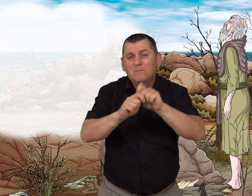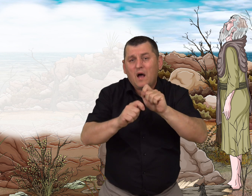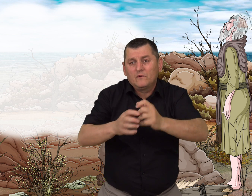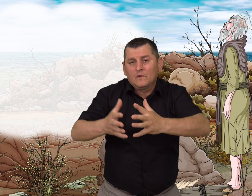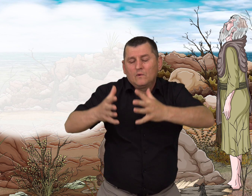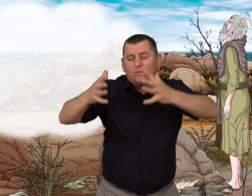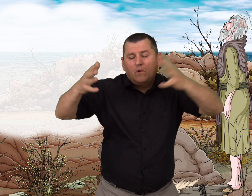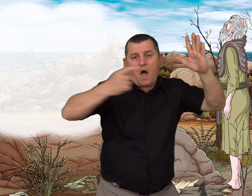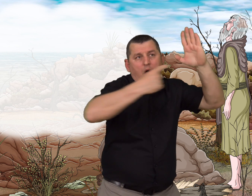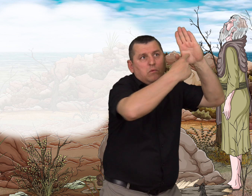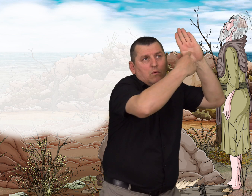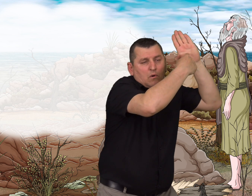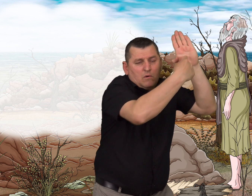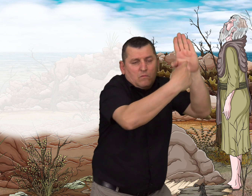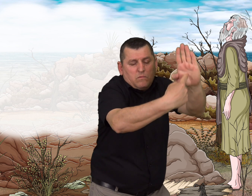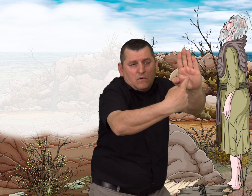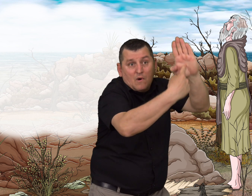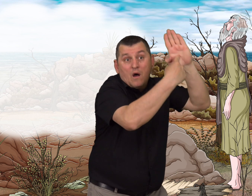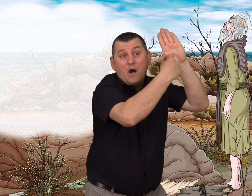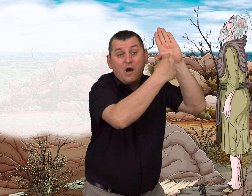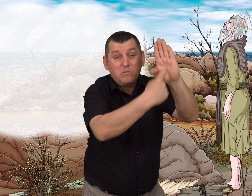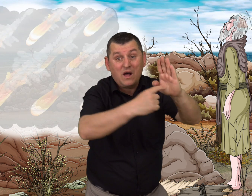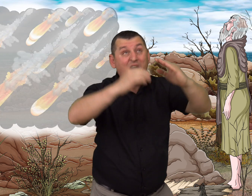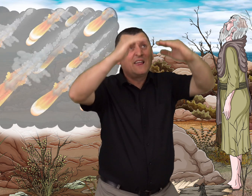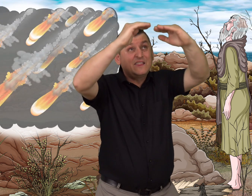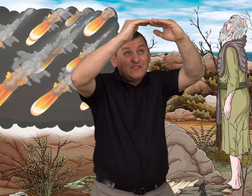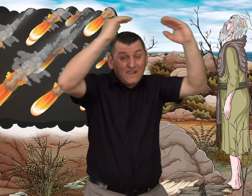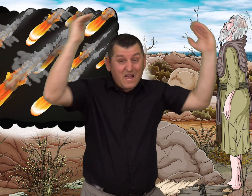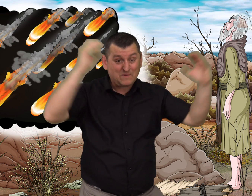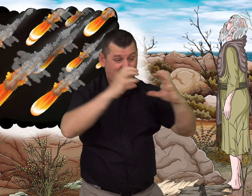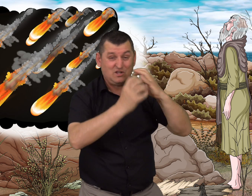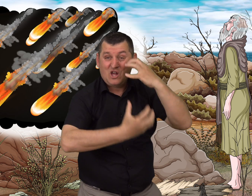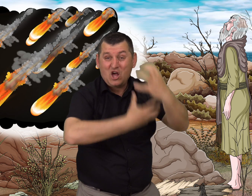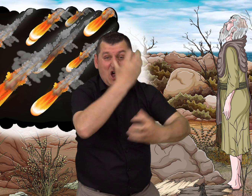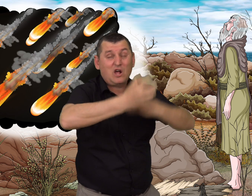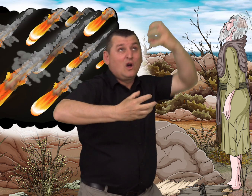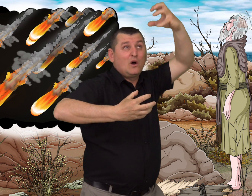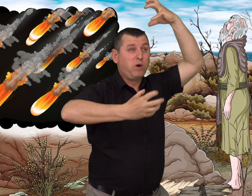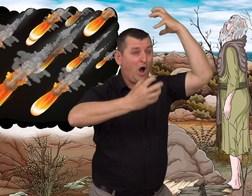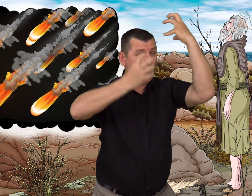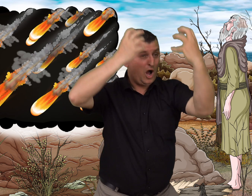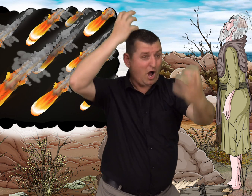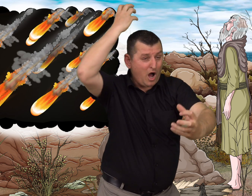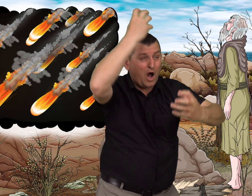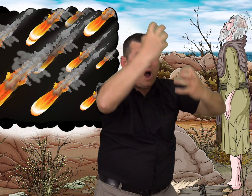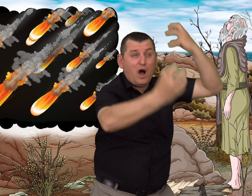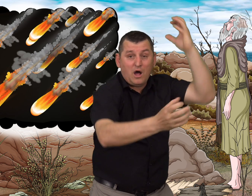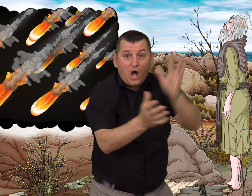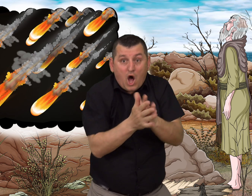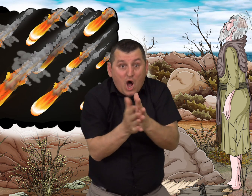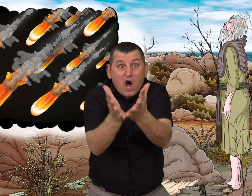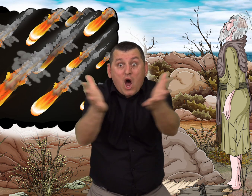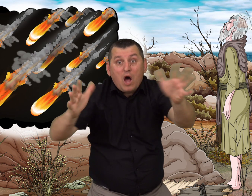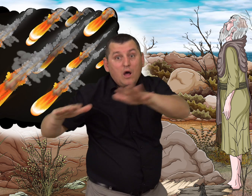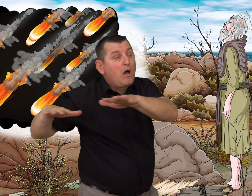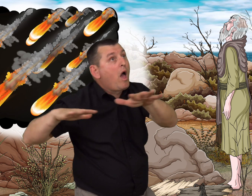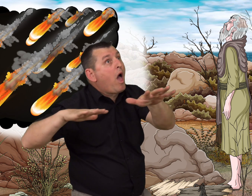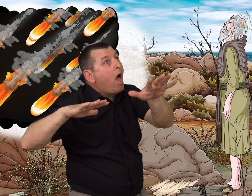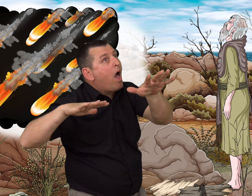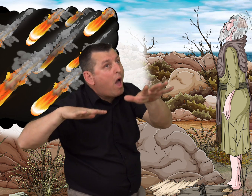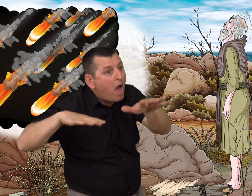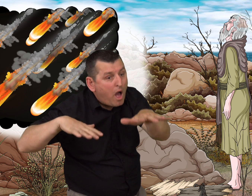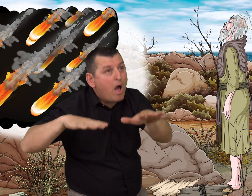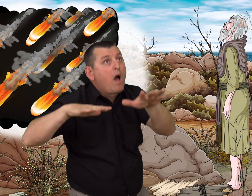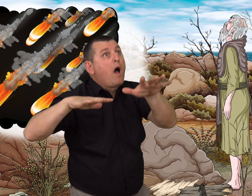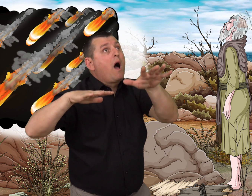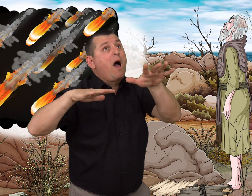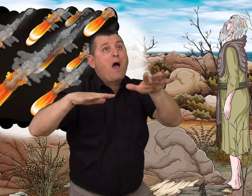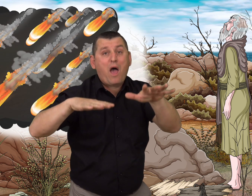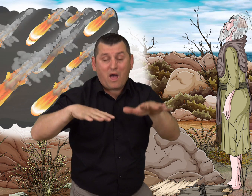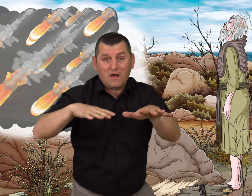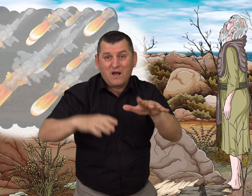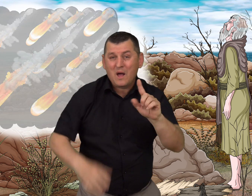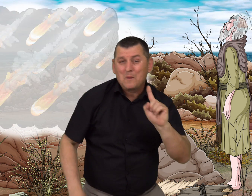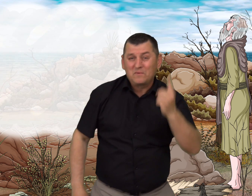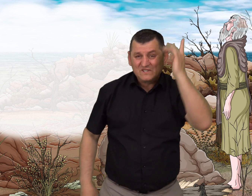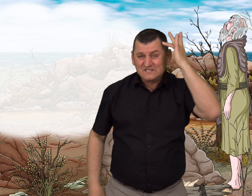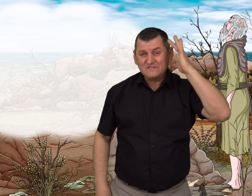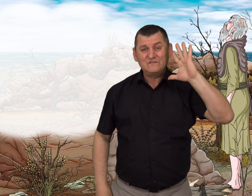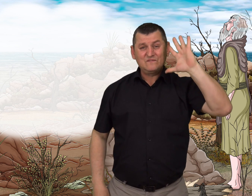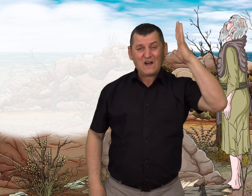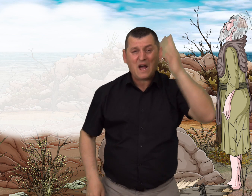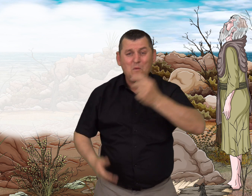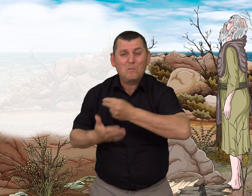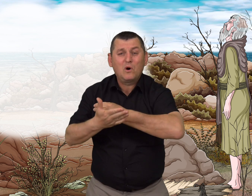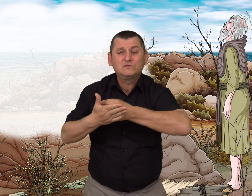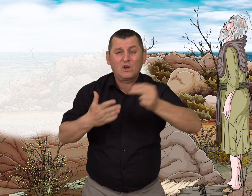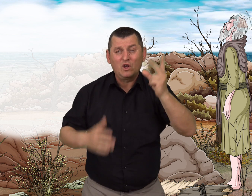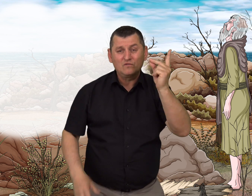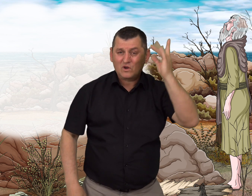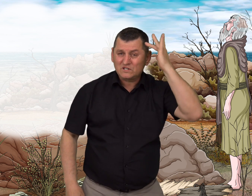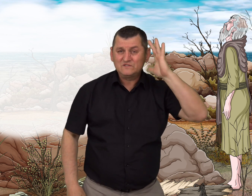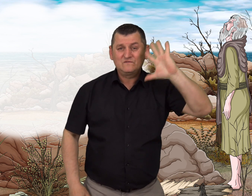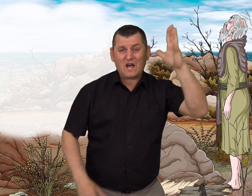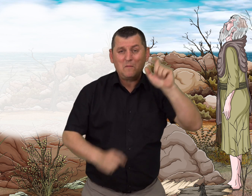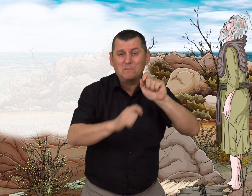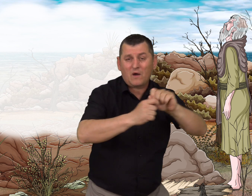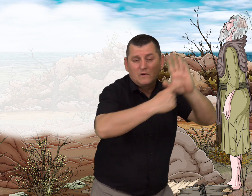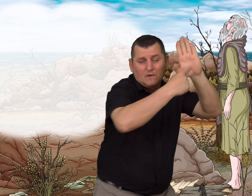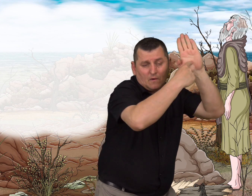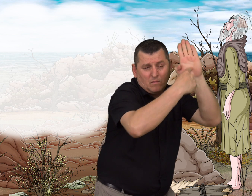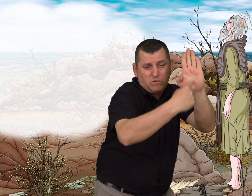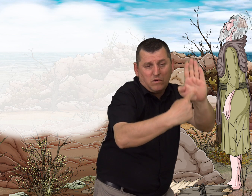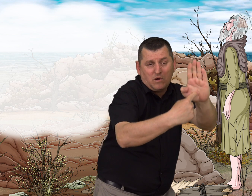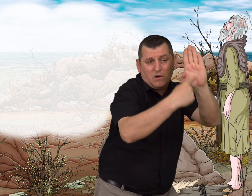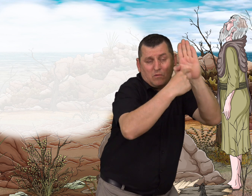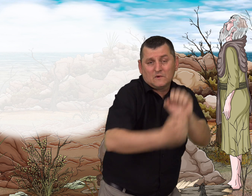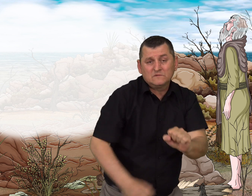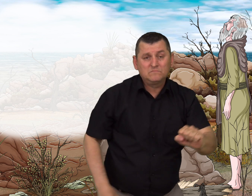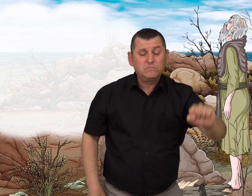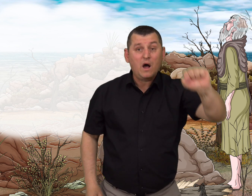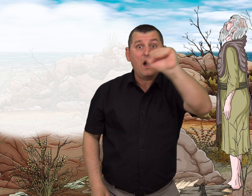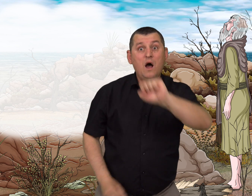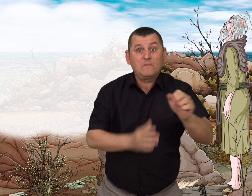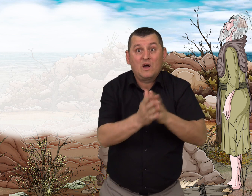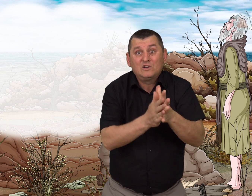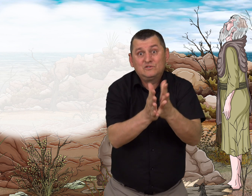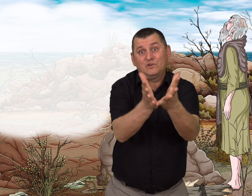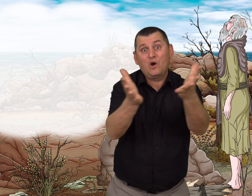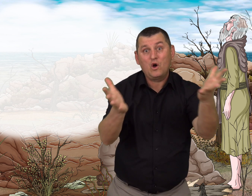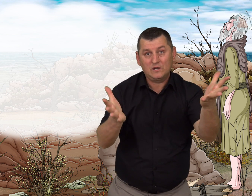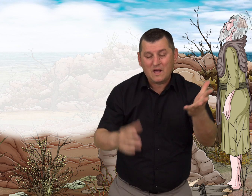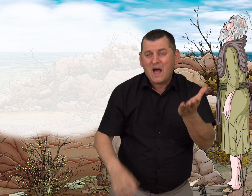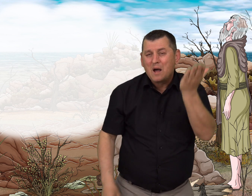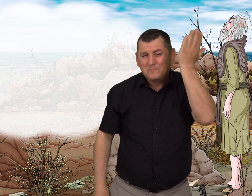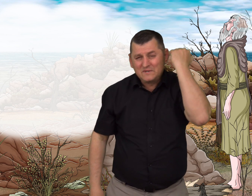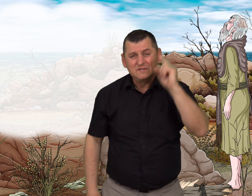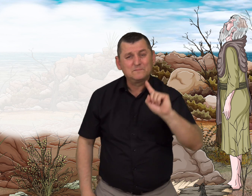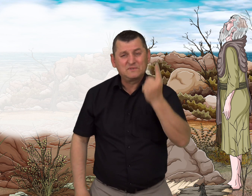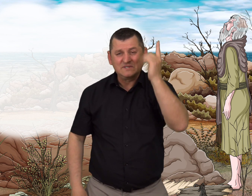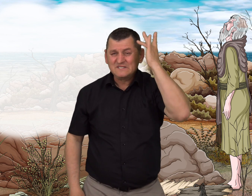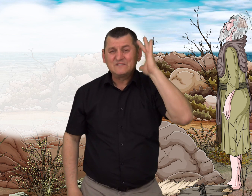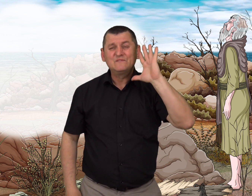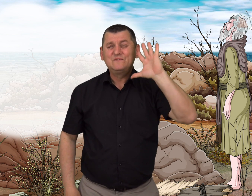And the second beast performed great signs to cause even fire from heaven to come down to earth in the presence of the people.